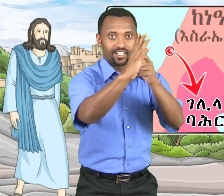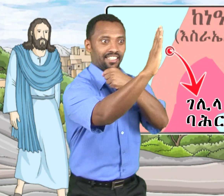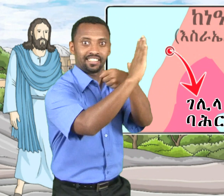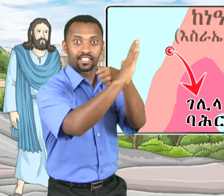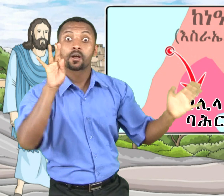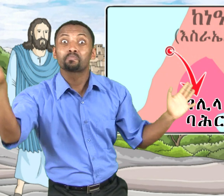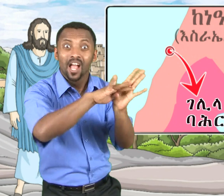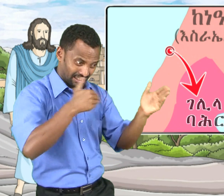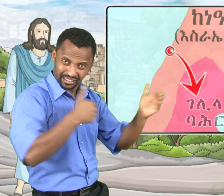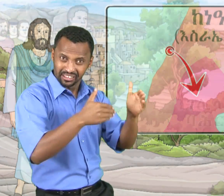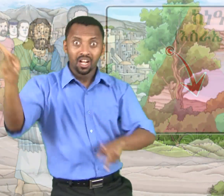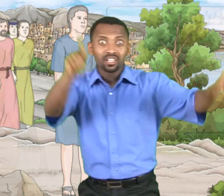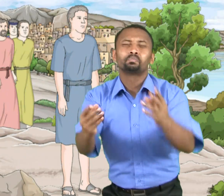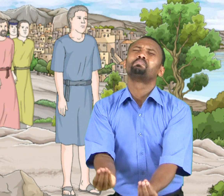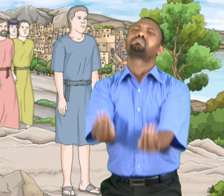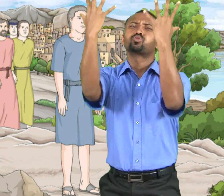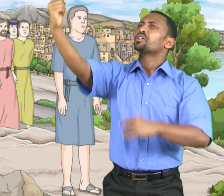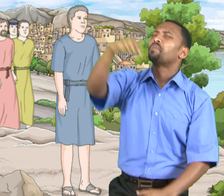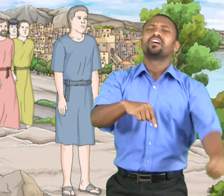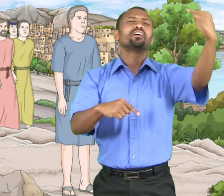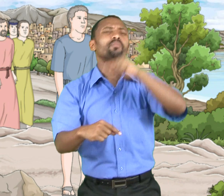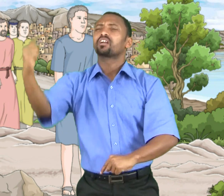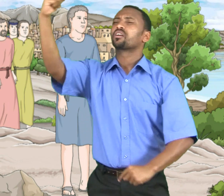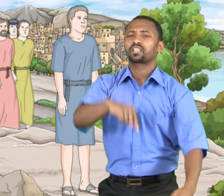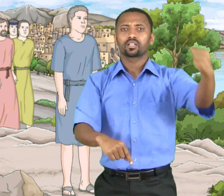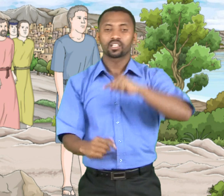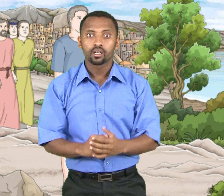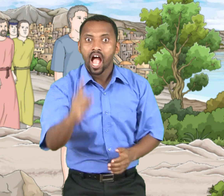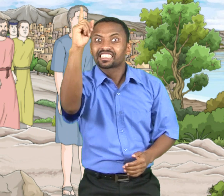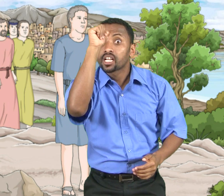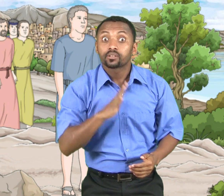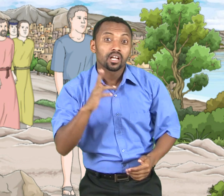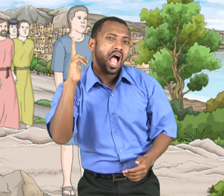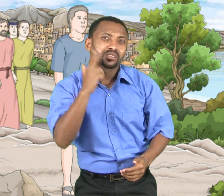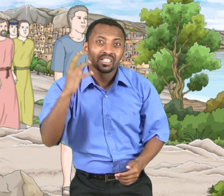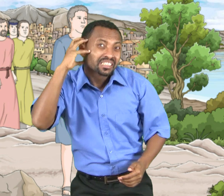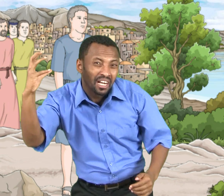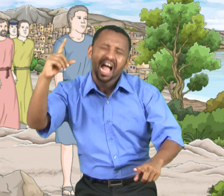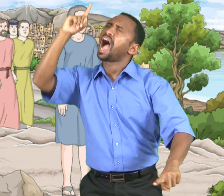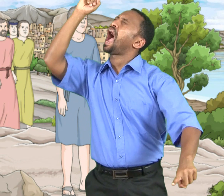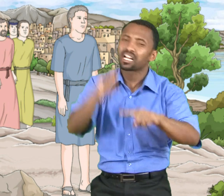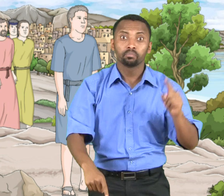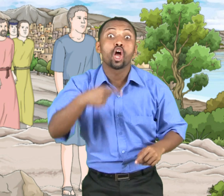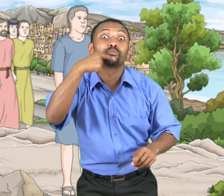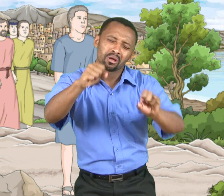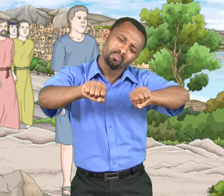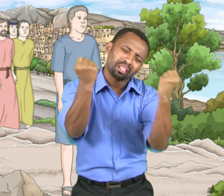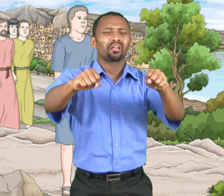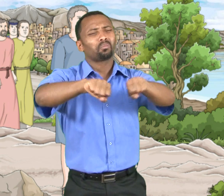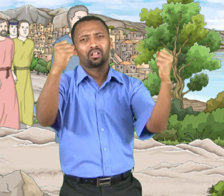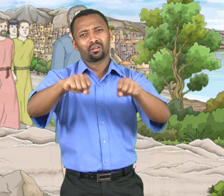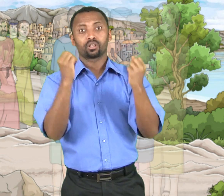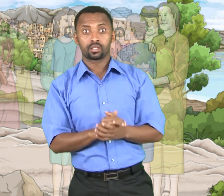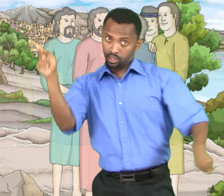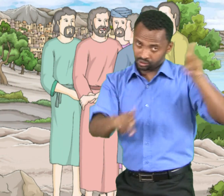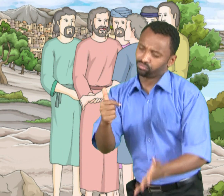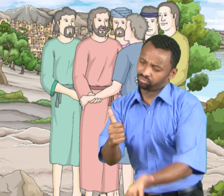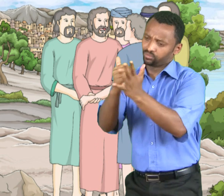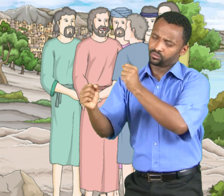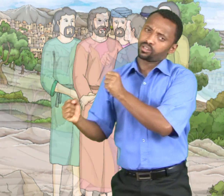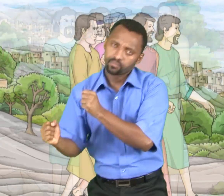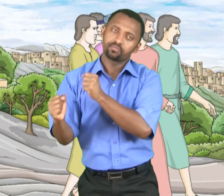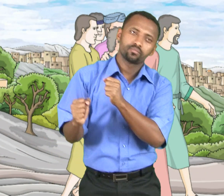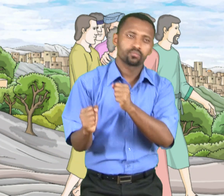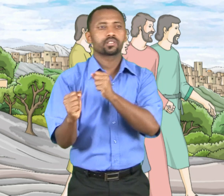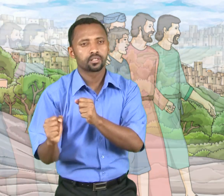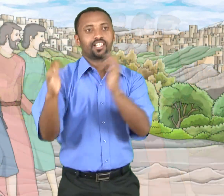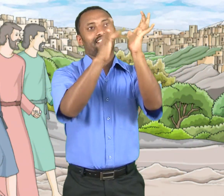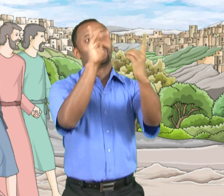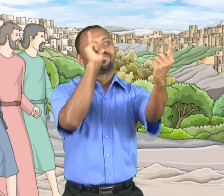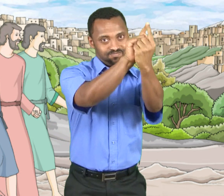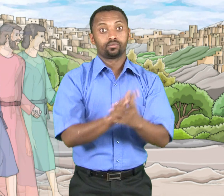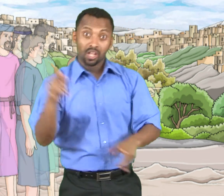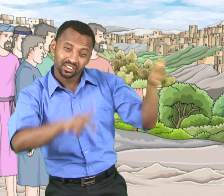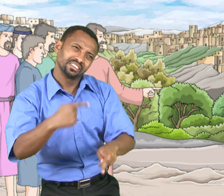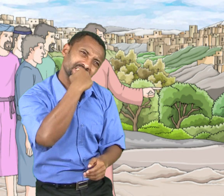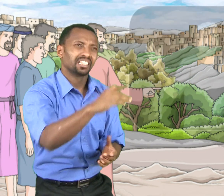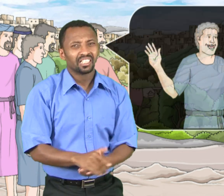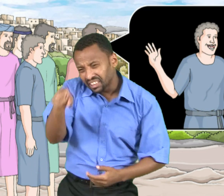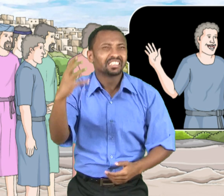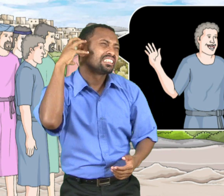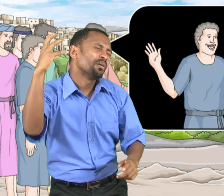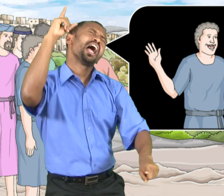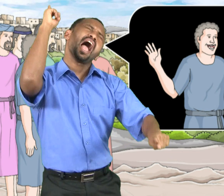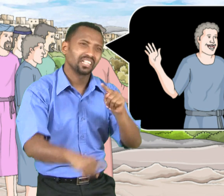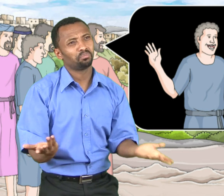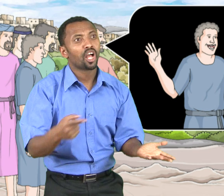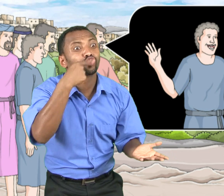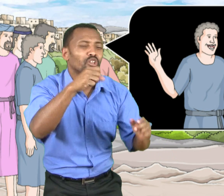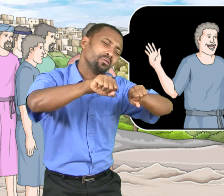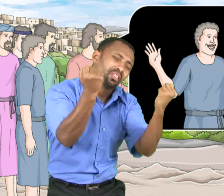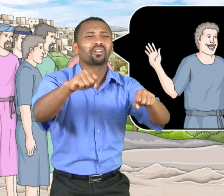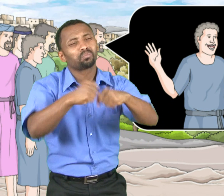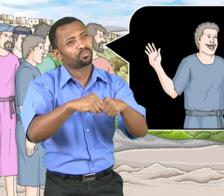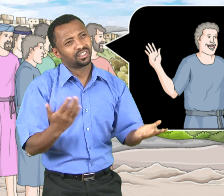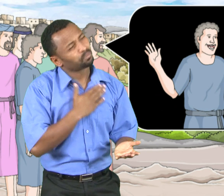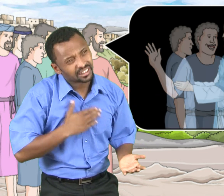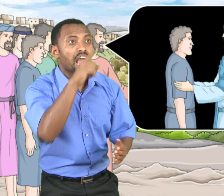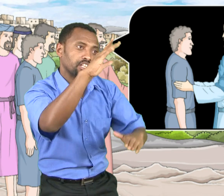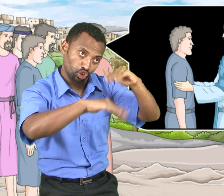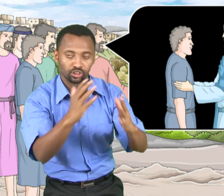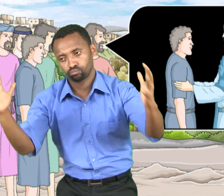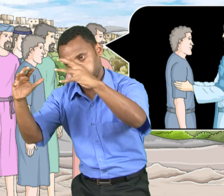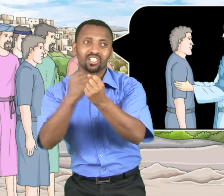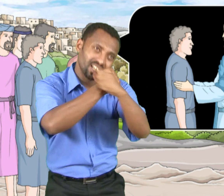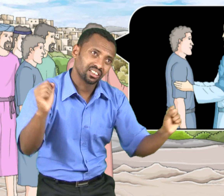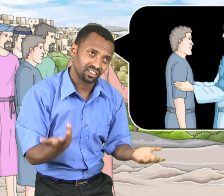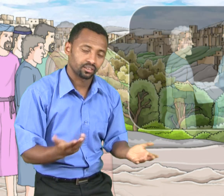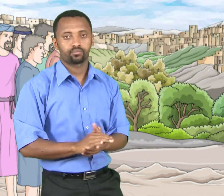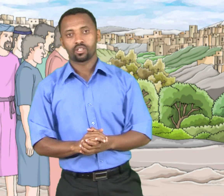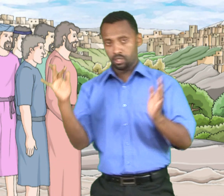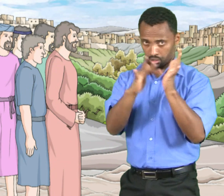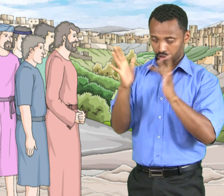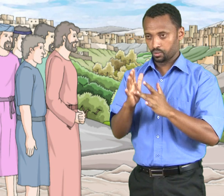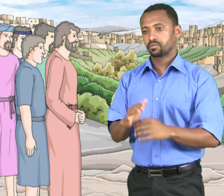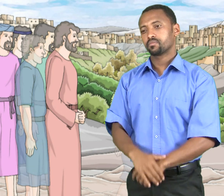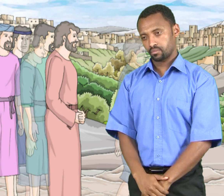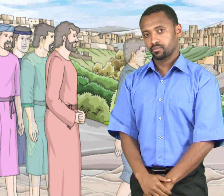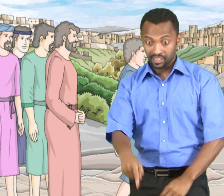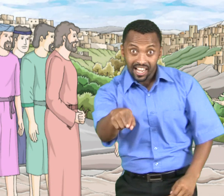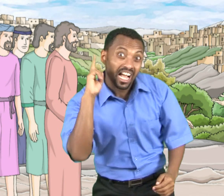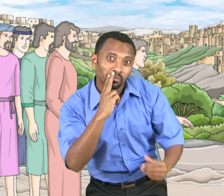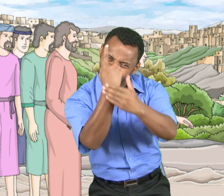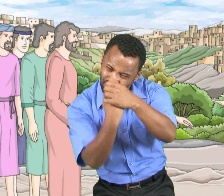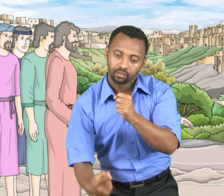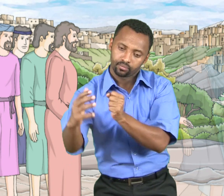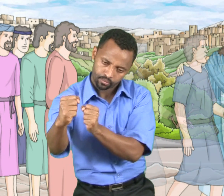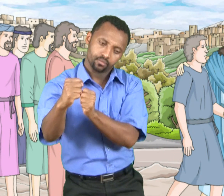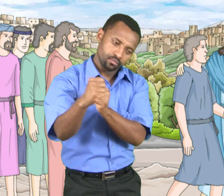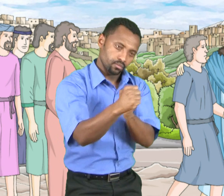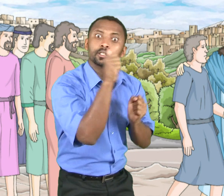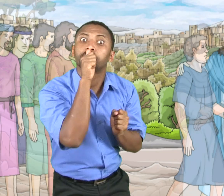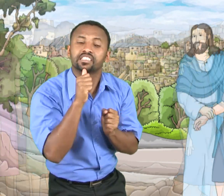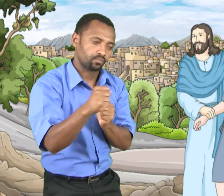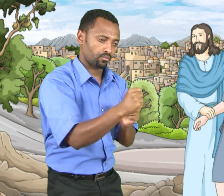Some people brought to Him a man who was deaf and hardly able to speak, and they begged Jesus to place His hand on him.